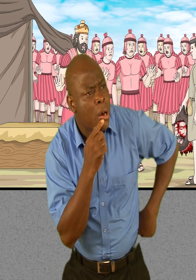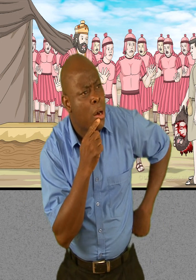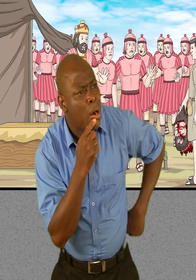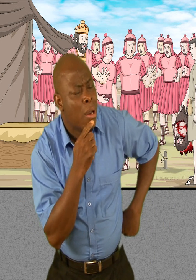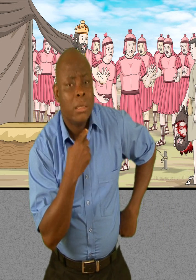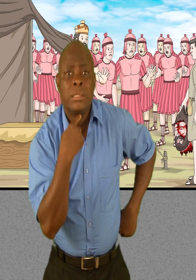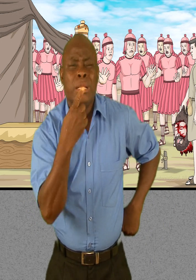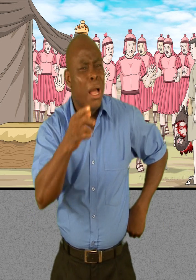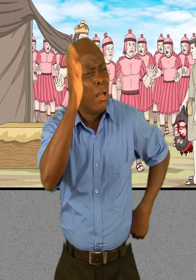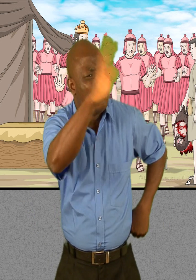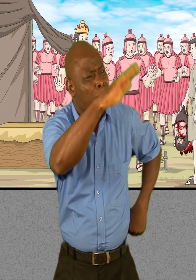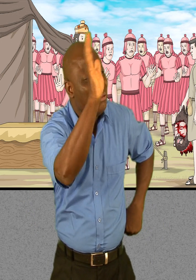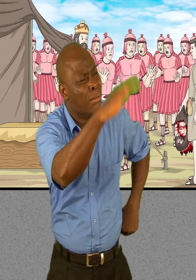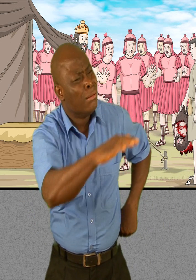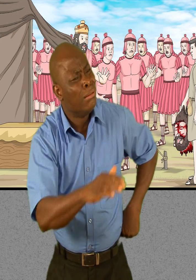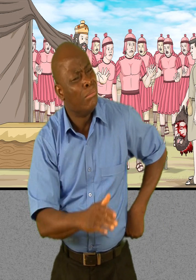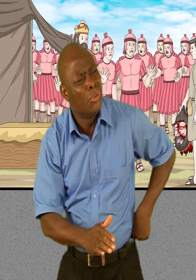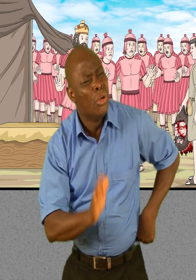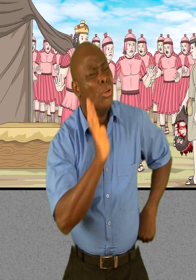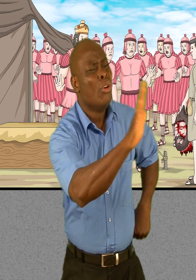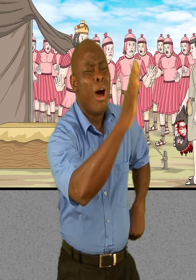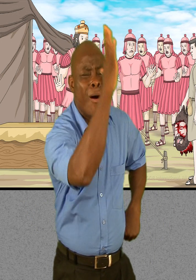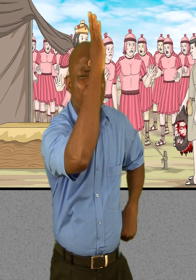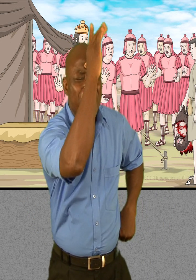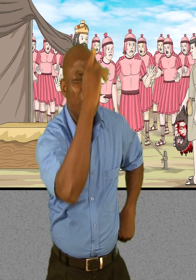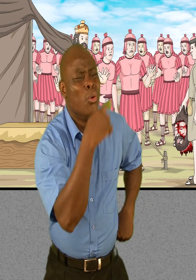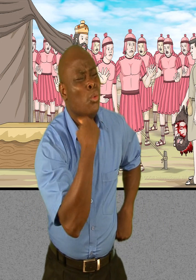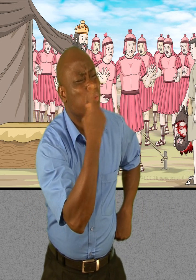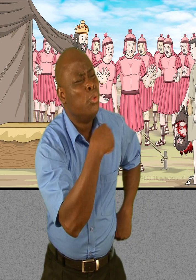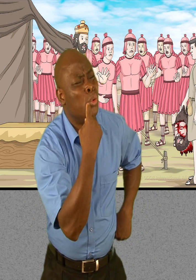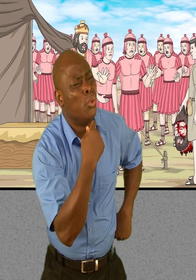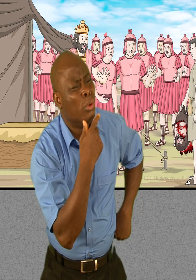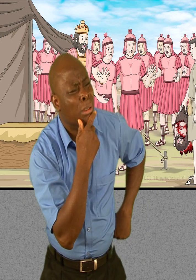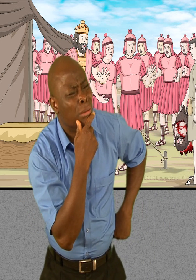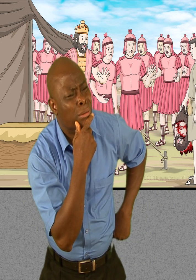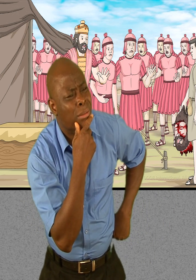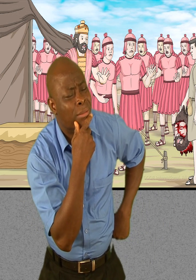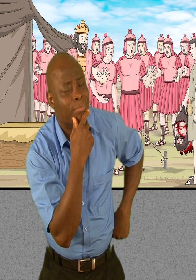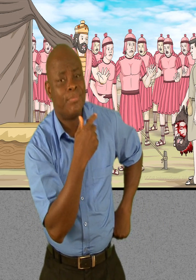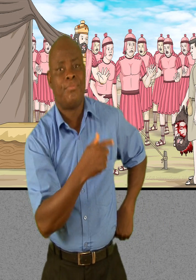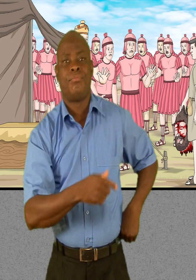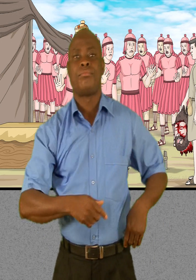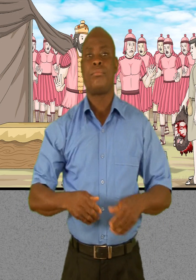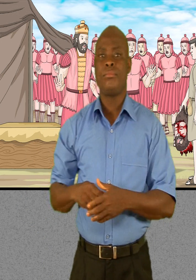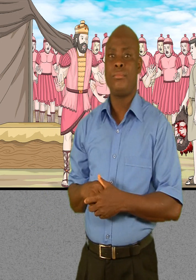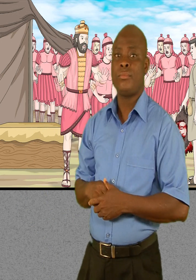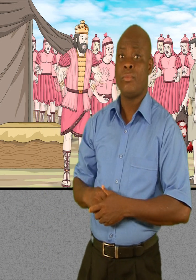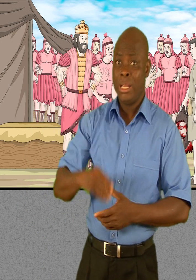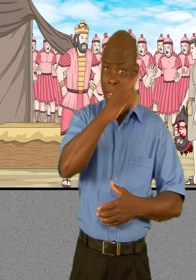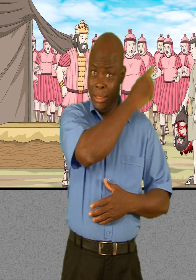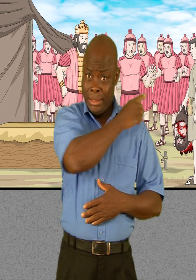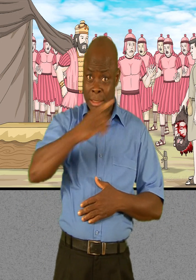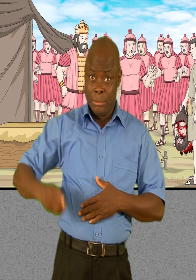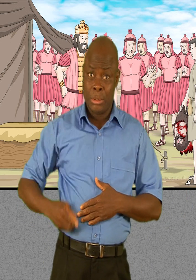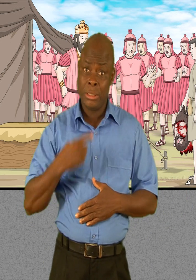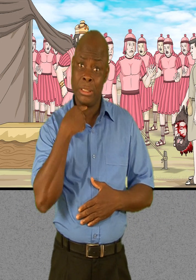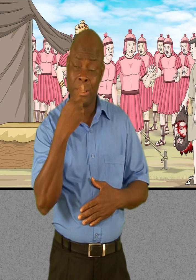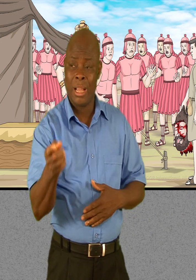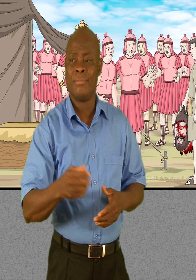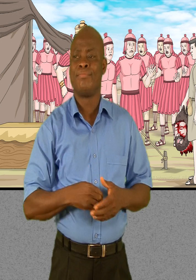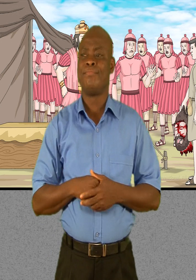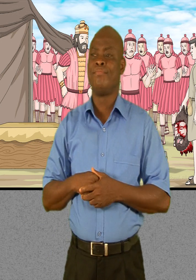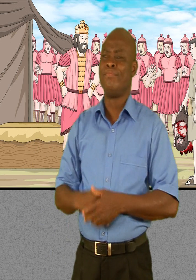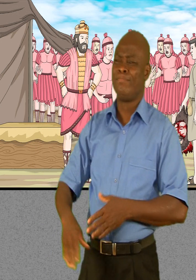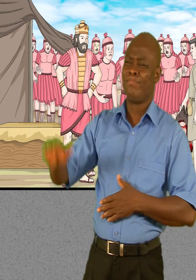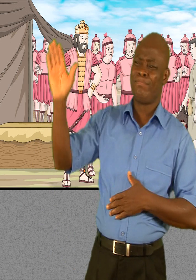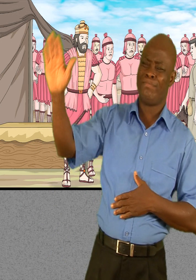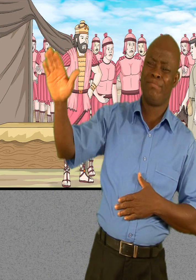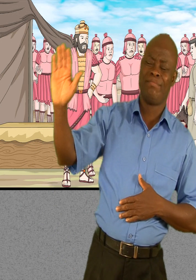“Whose son are you, young man?” asked Saul.